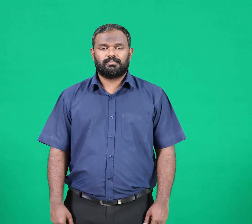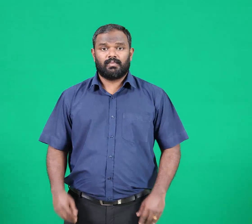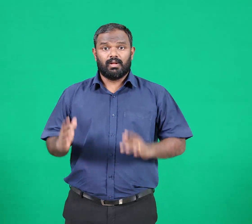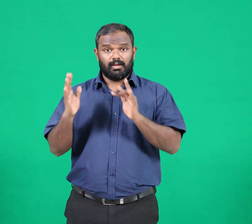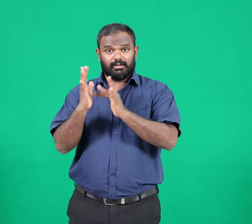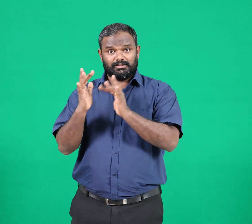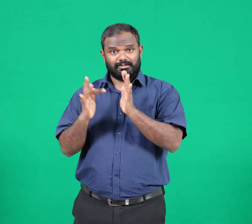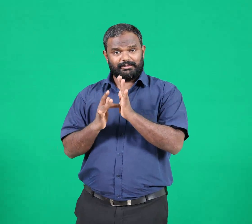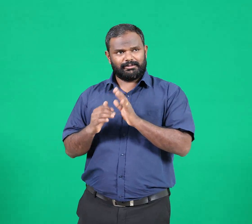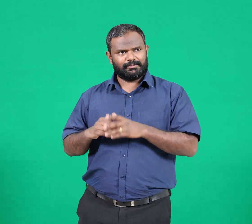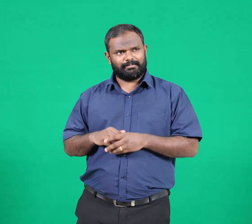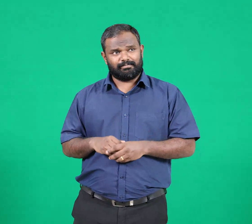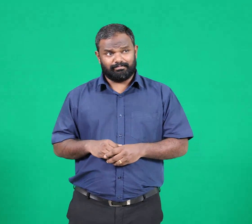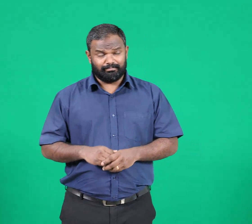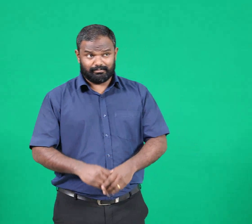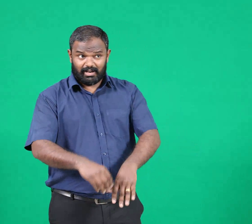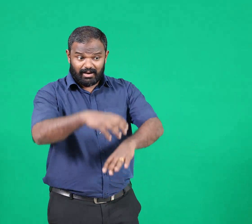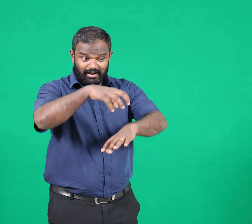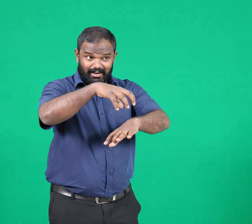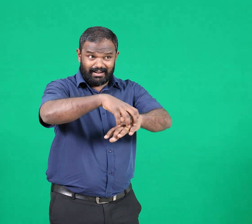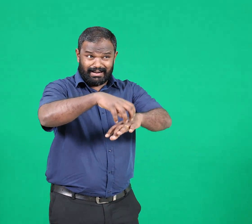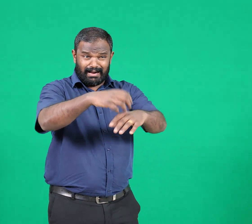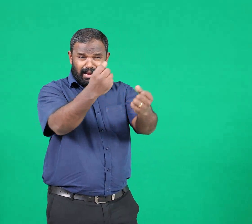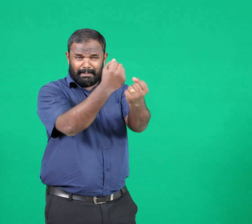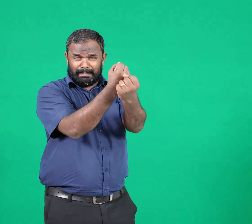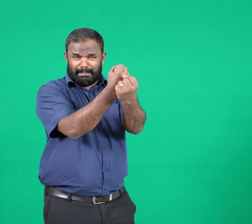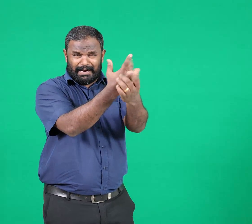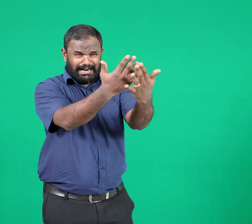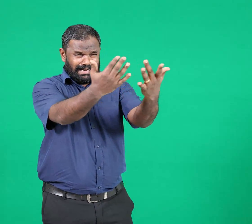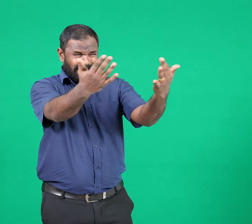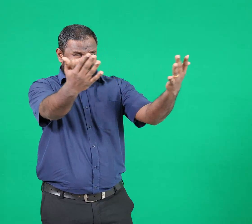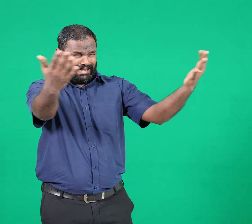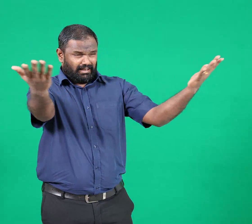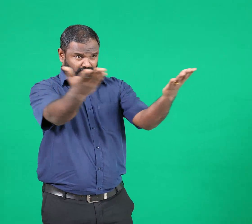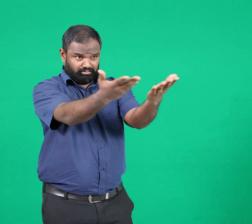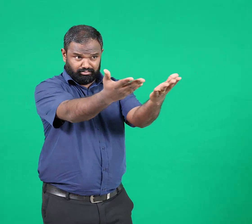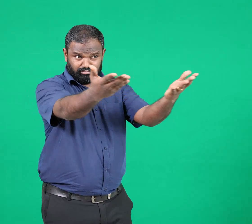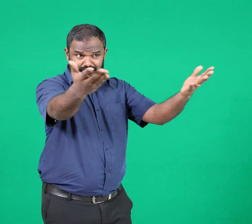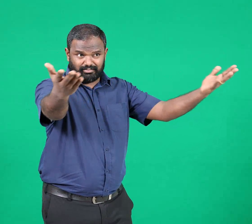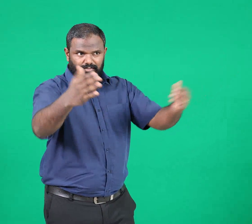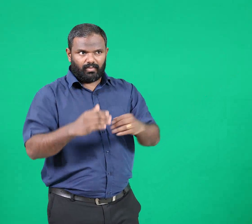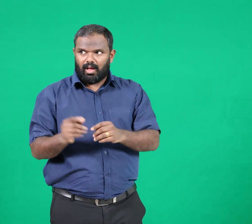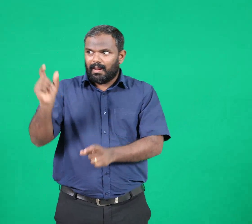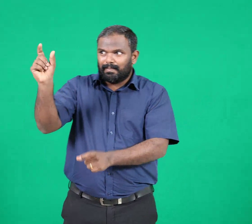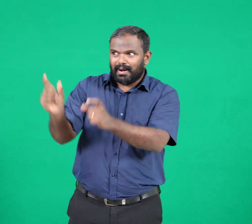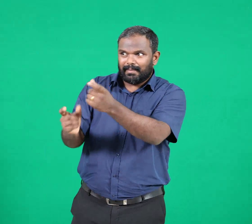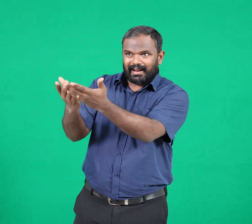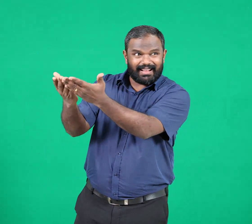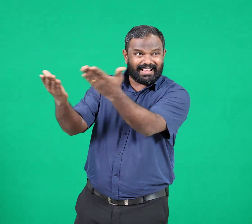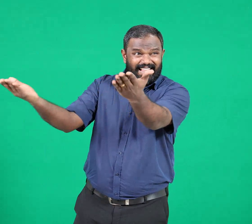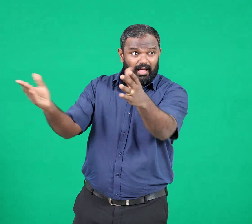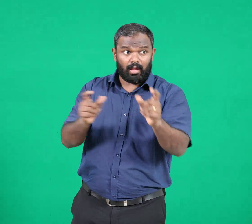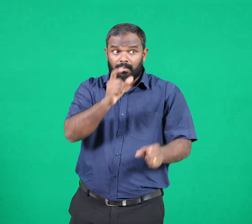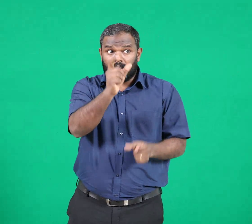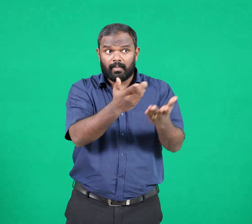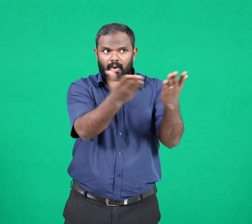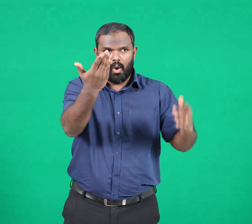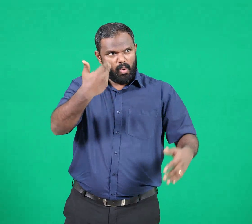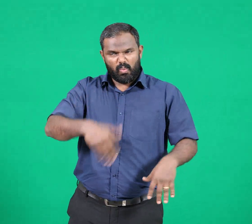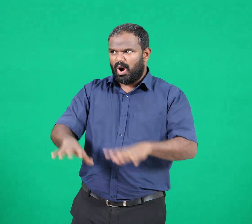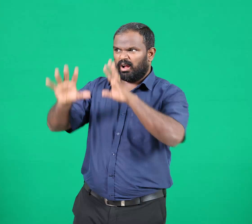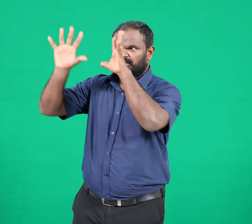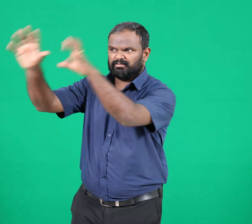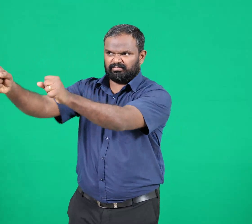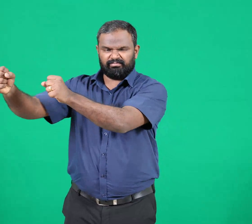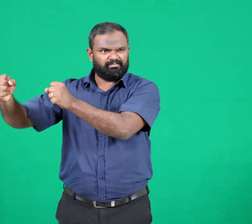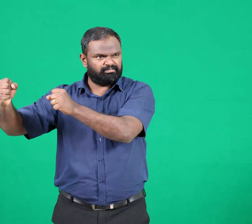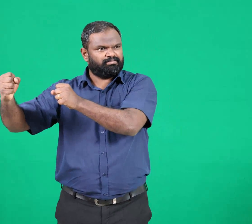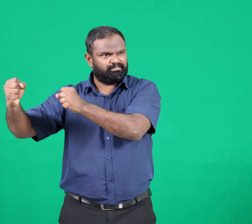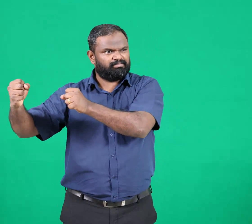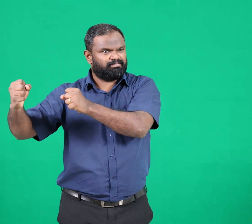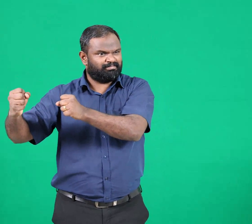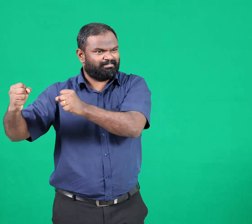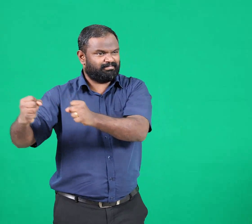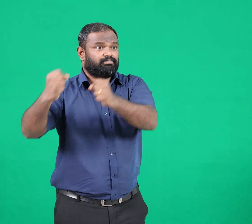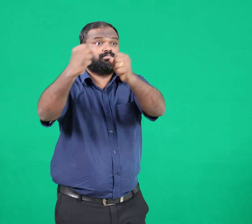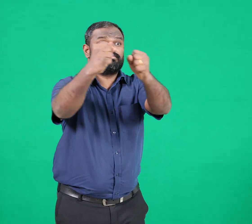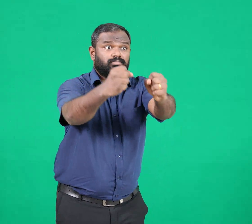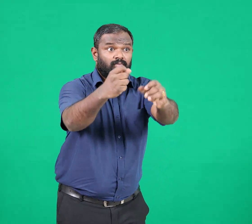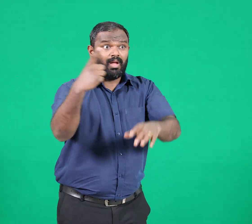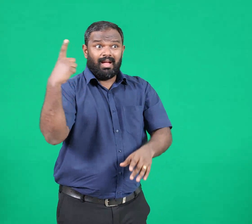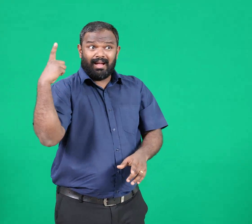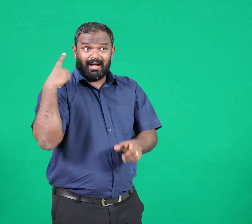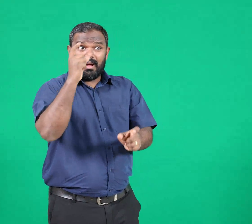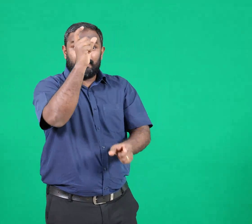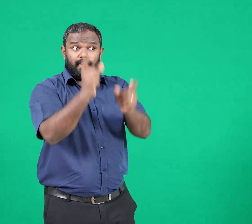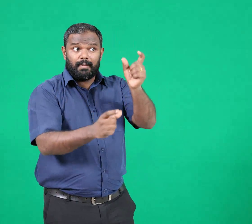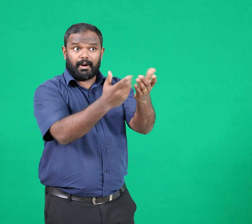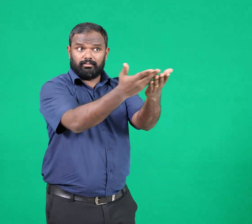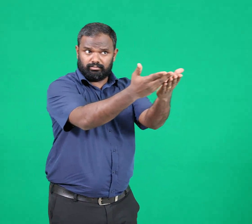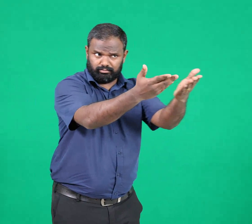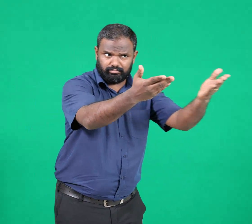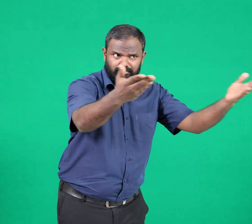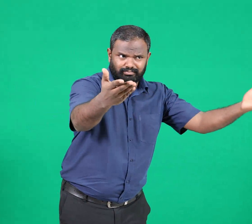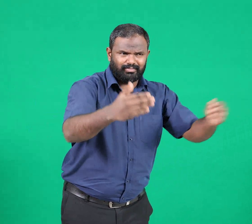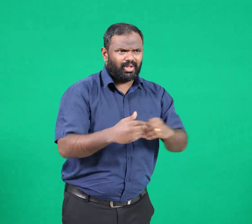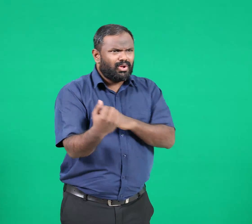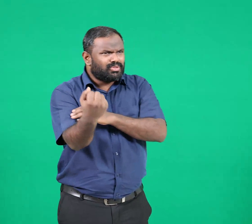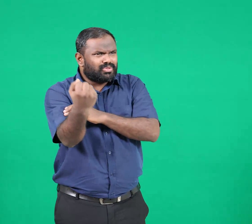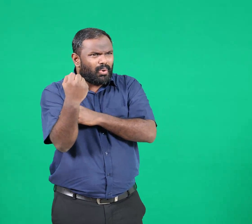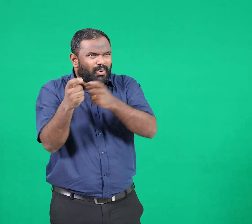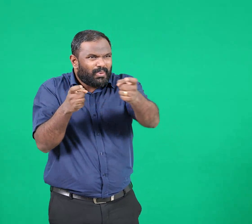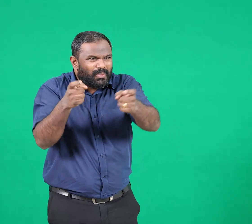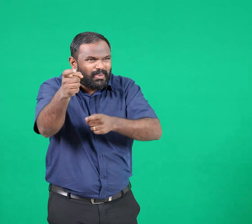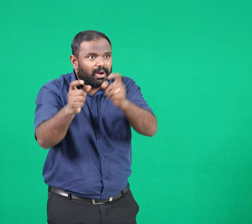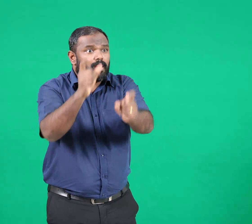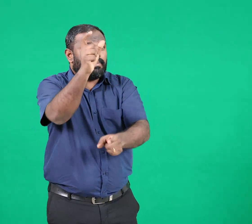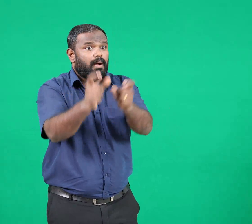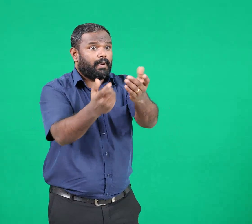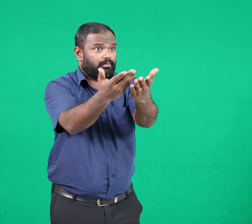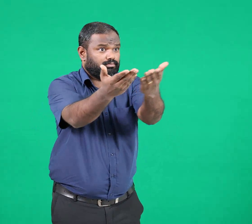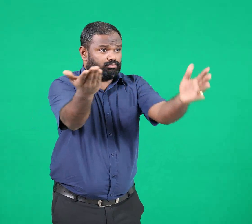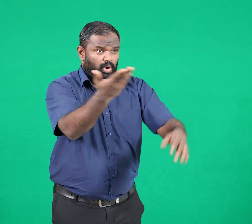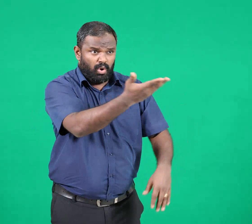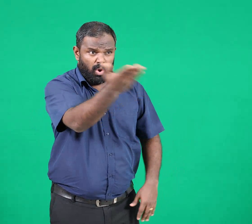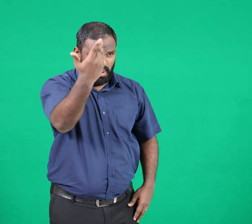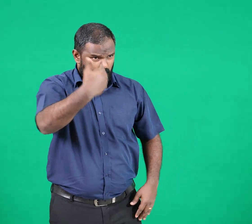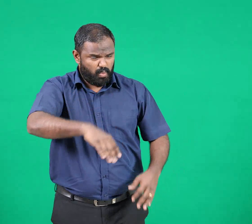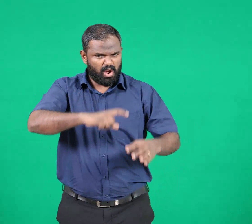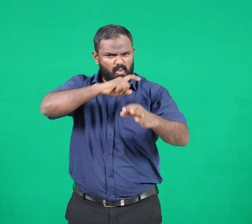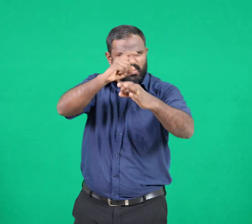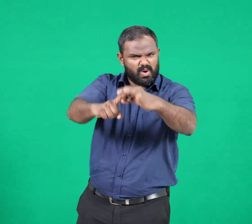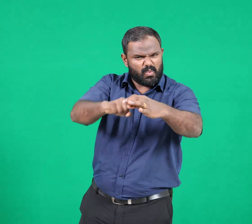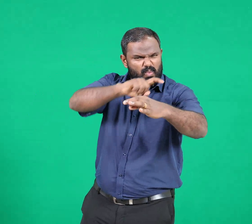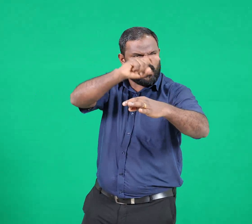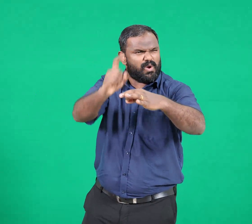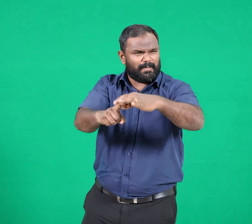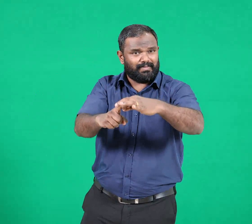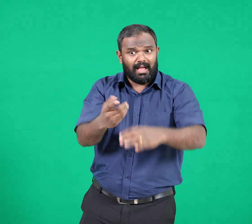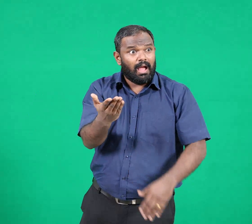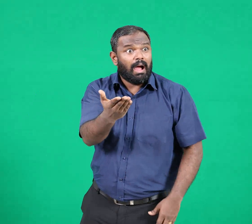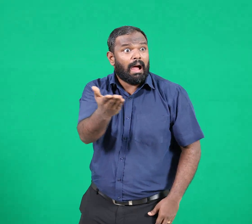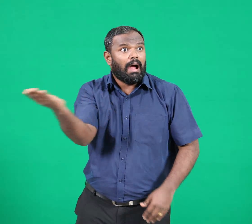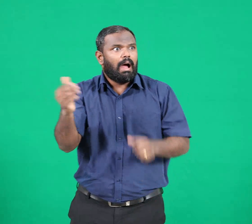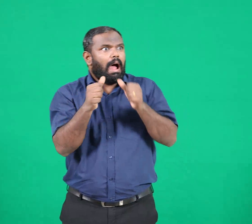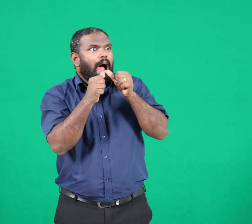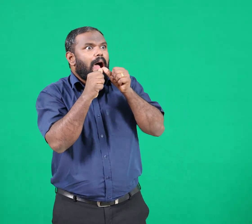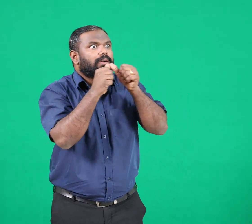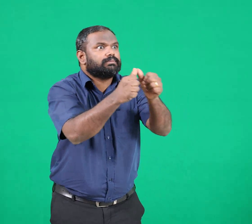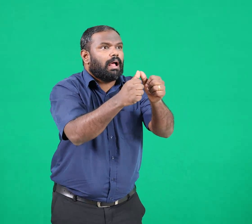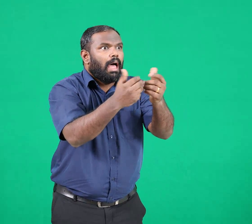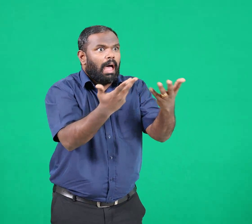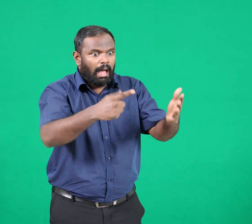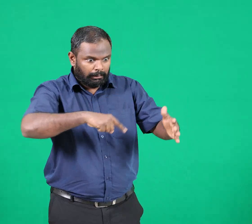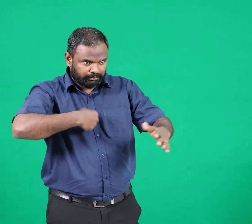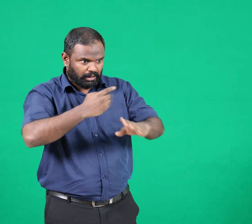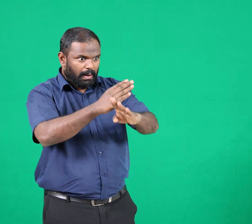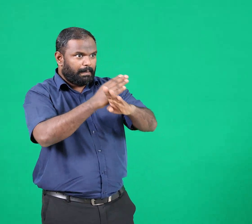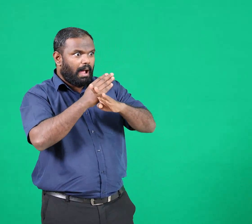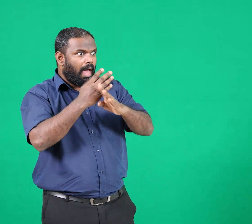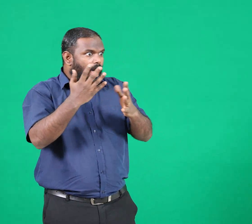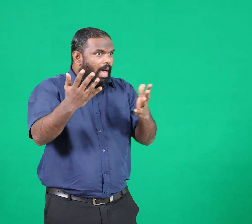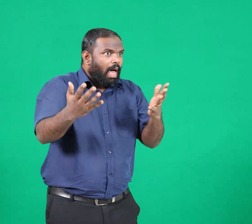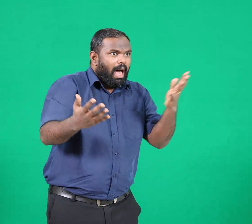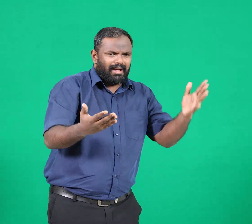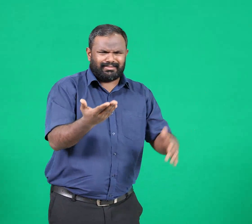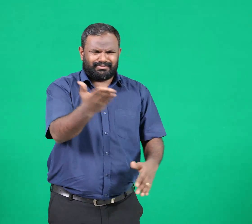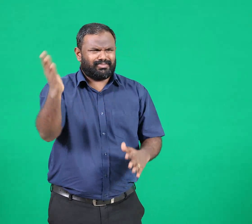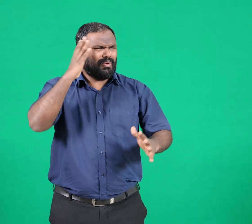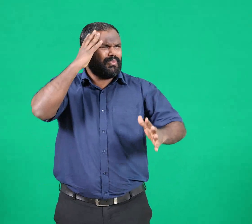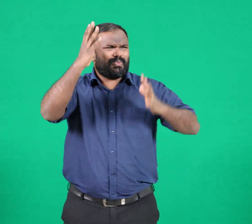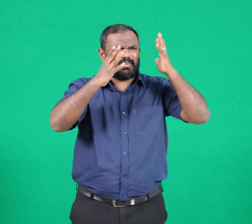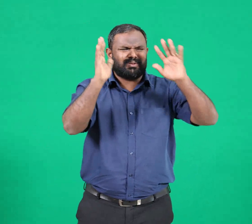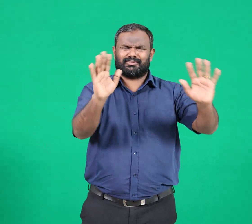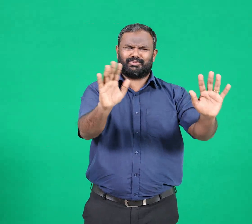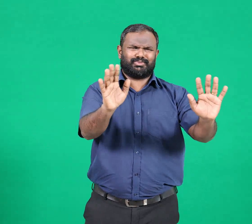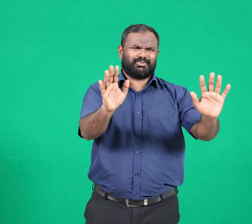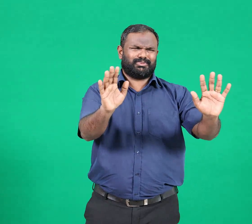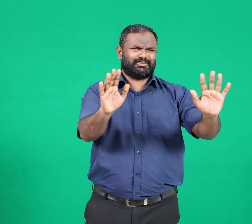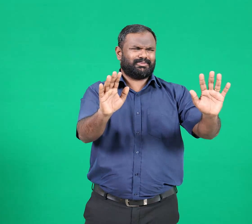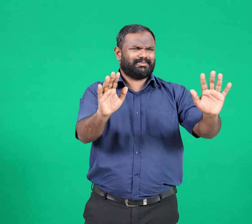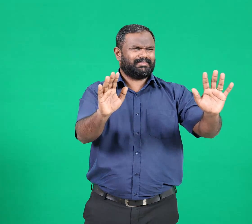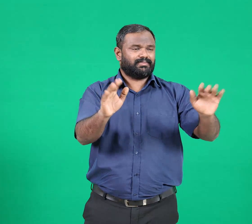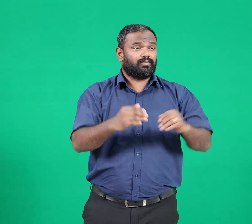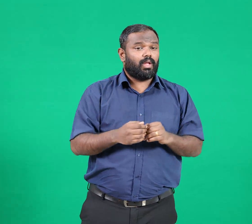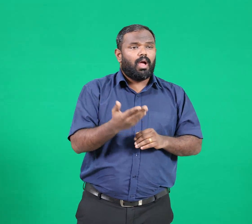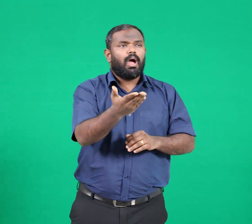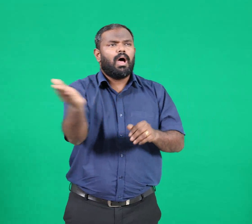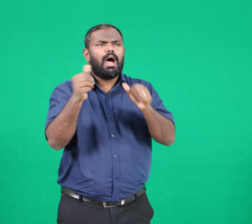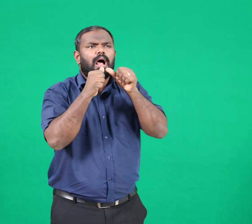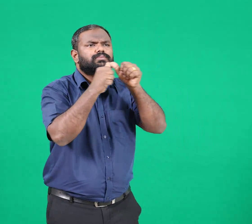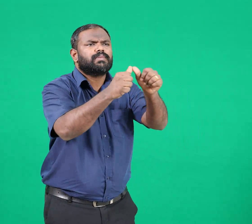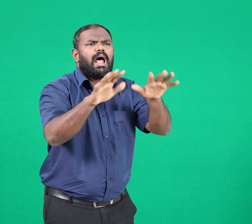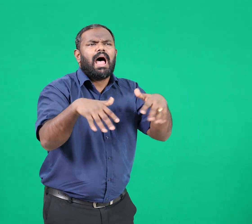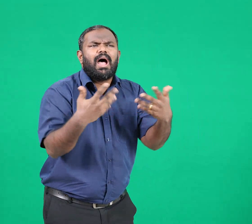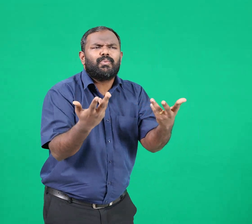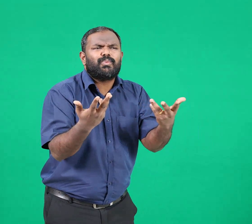When you are brought before synagogues, rulers, and authorities, do not worry about how to defend yourselves or what to say.